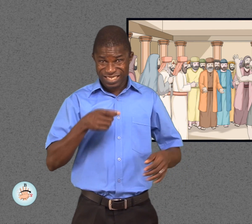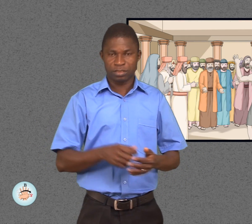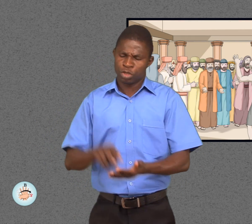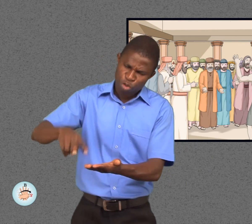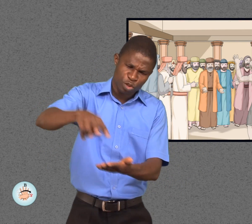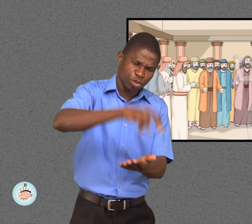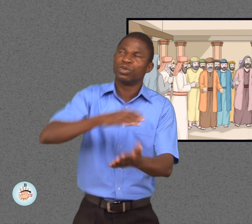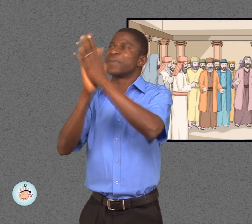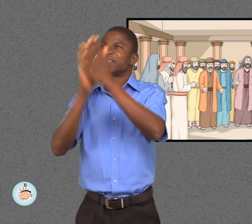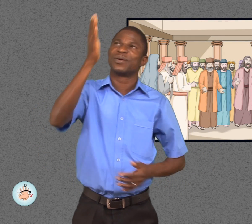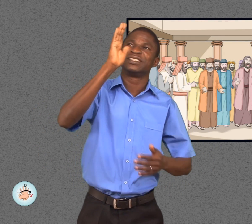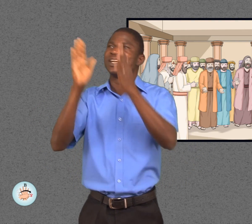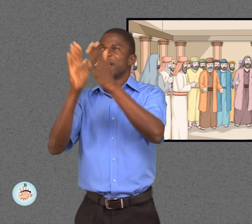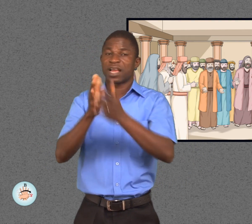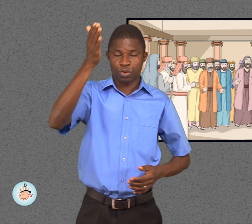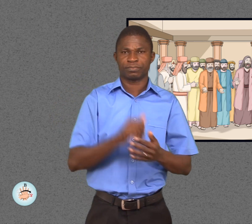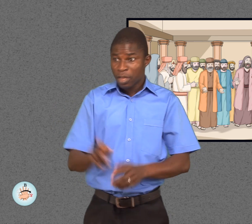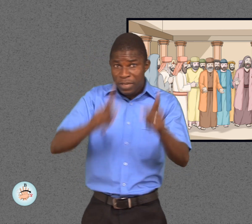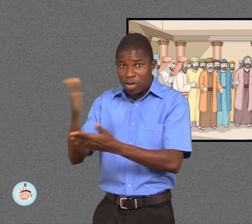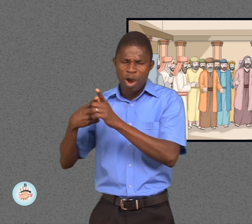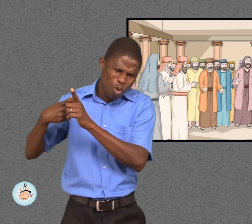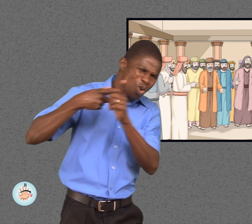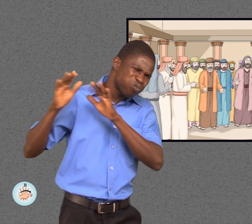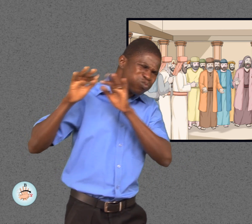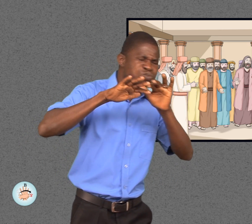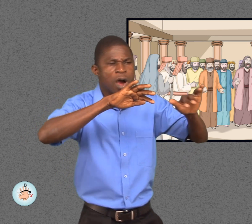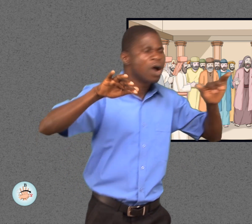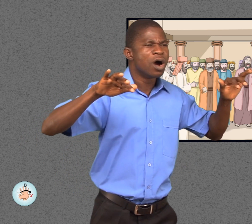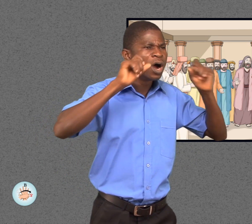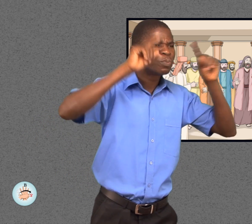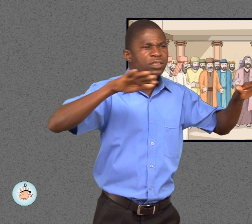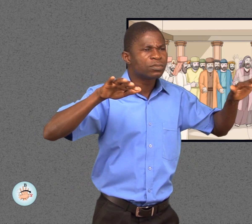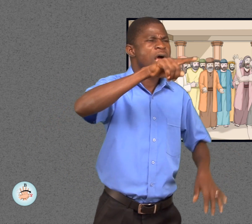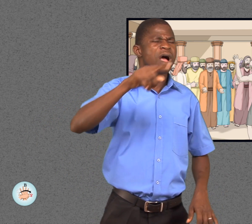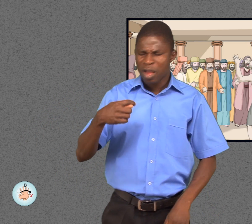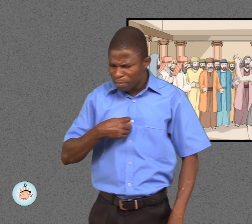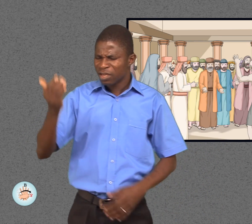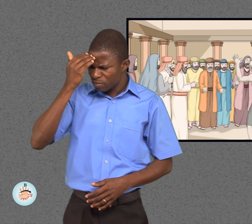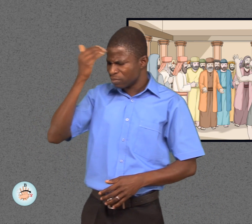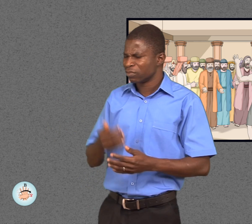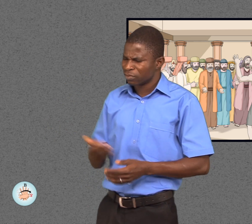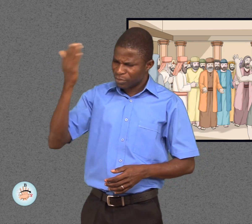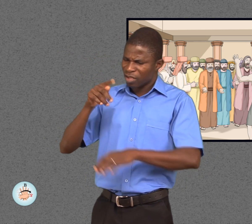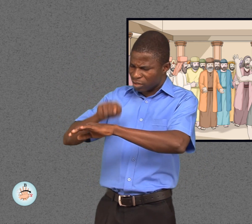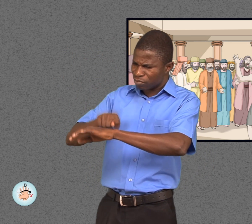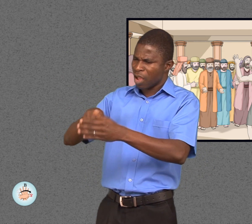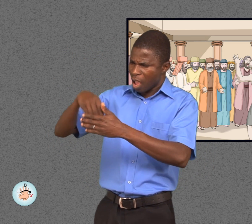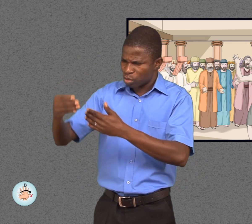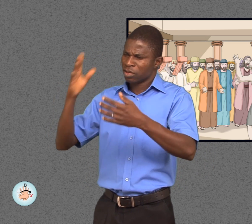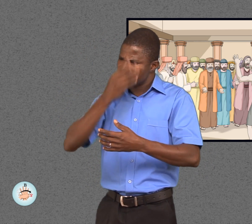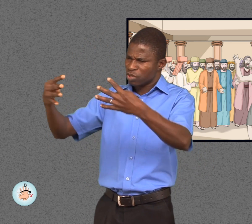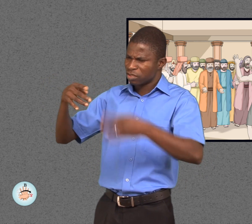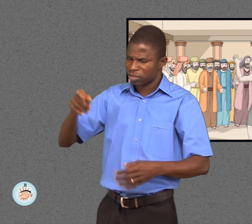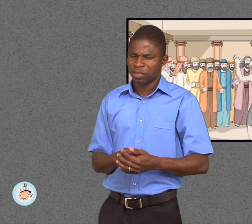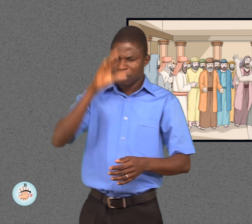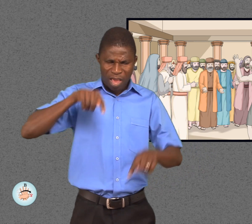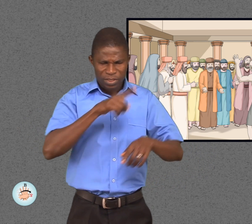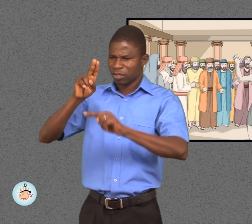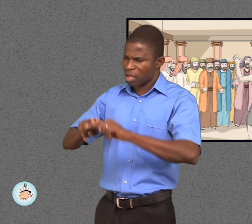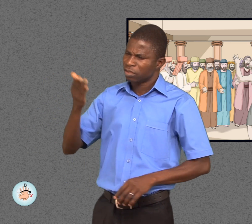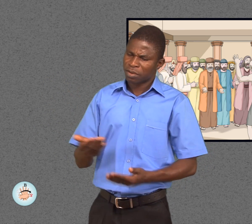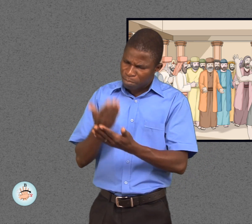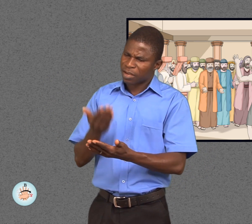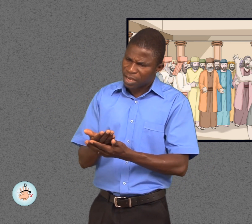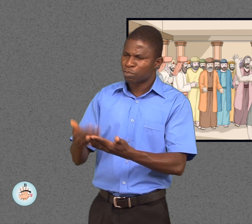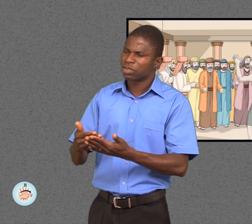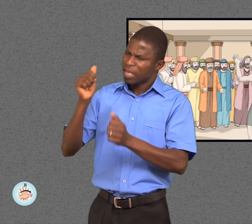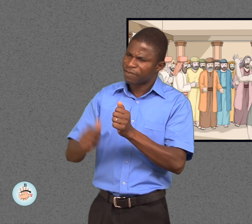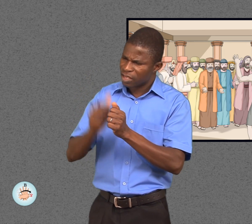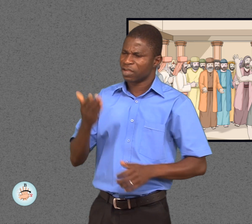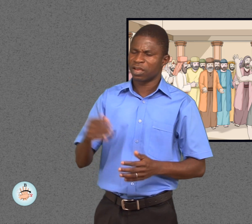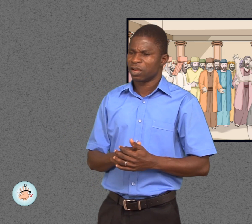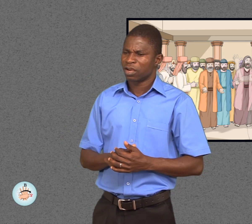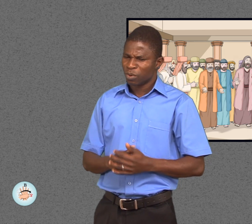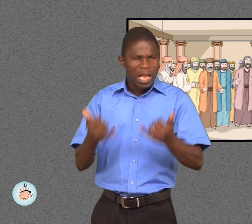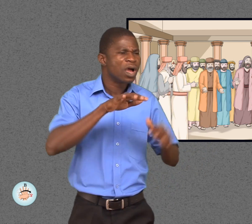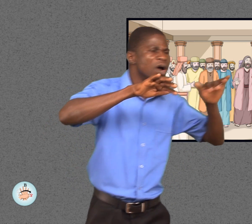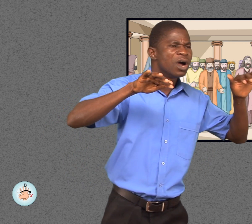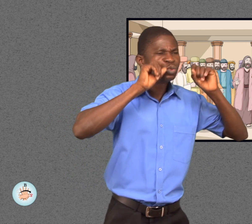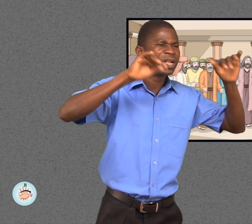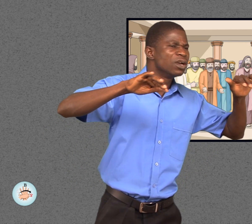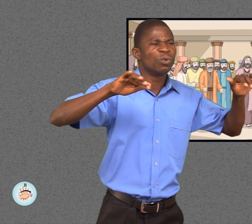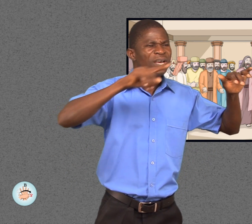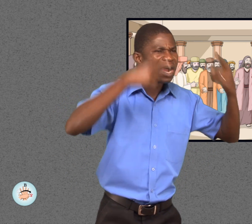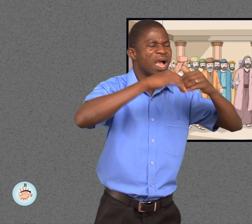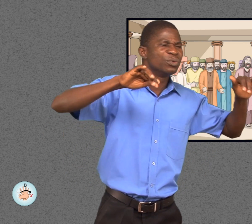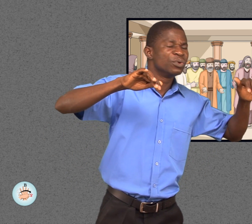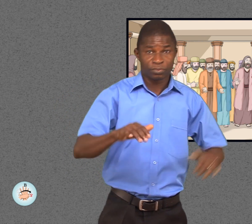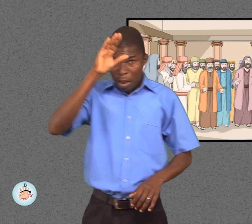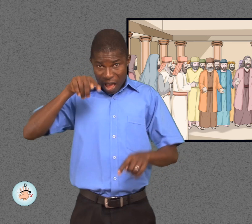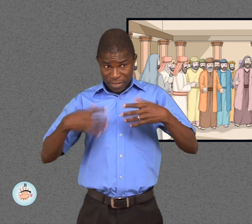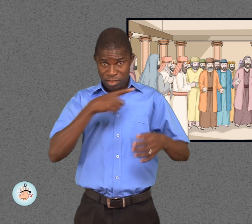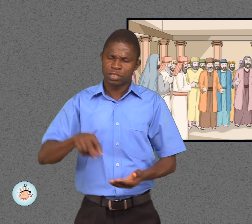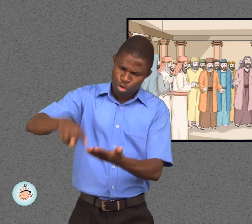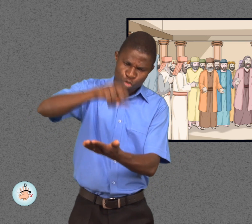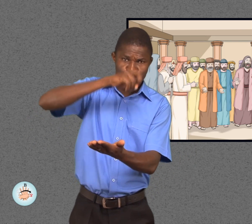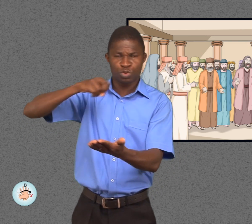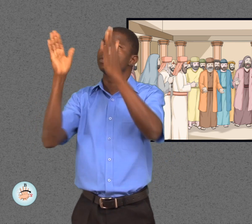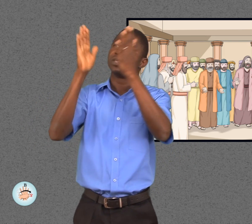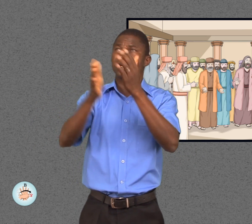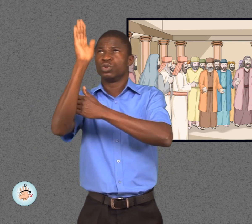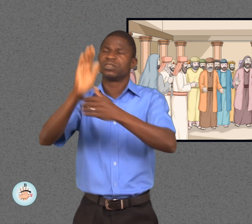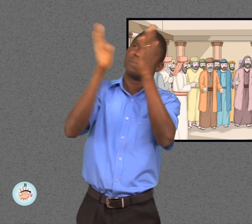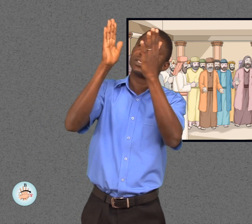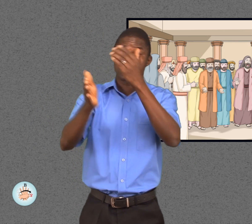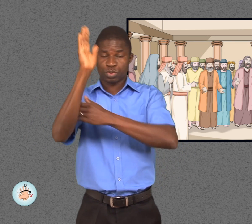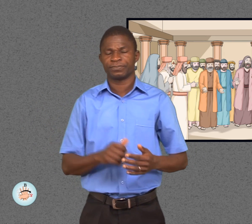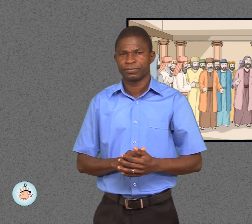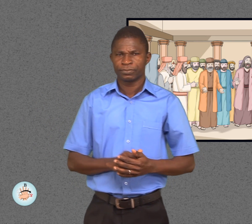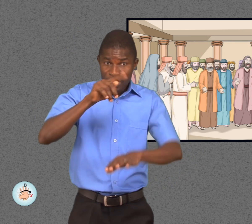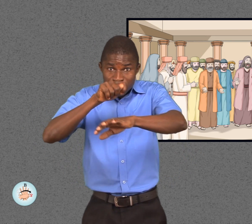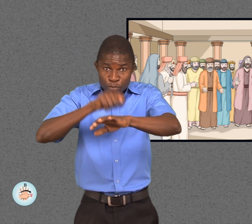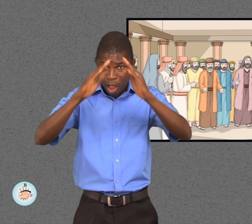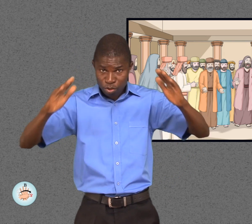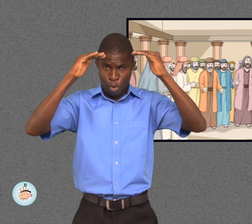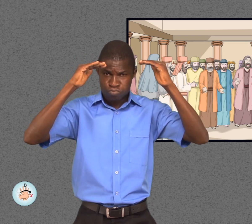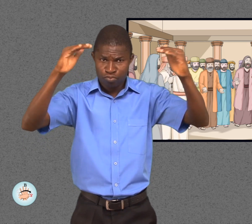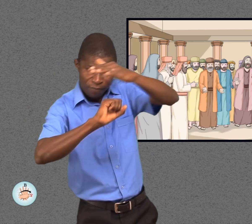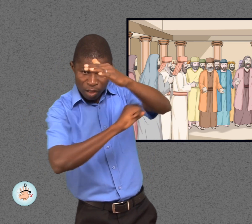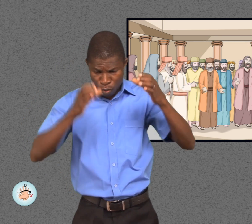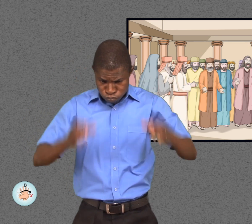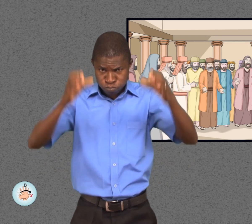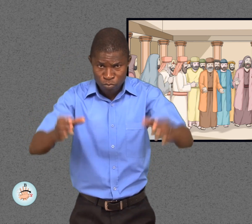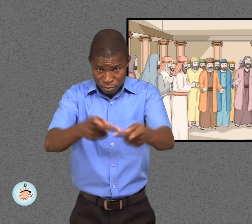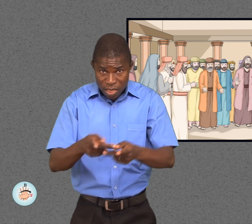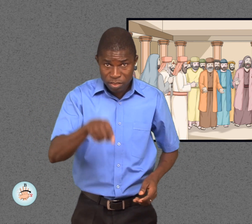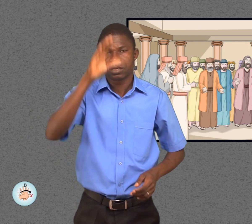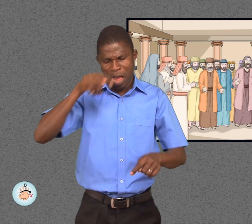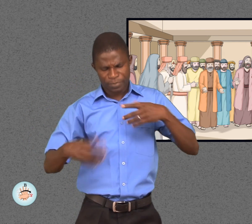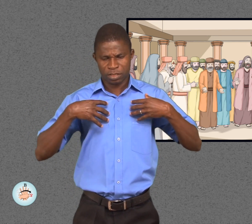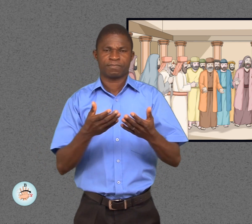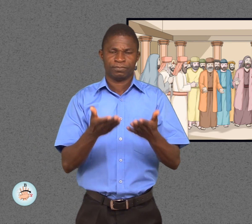When all the people saw him walking and praising God, they recognized him as the man who used to sit begging at the Beautiful Gate of the temple, and they were filled with wonder and amazement at what had happened to him.